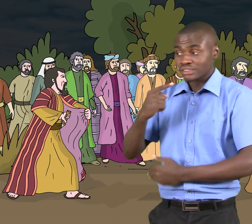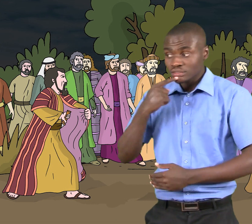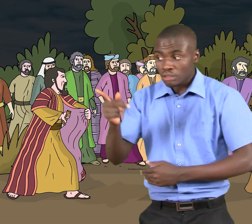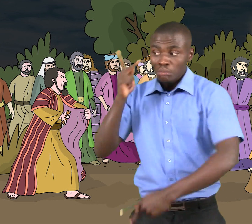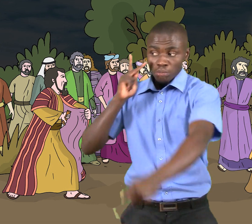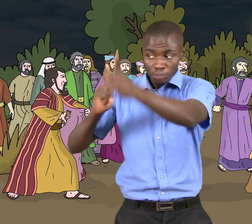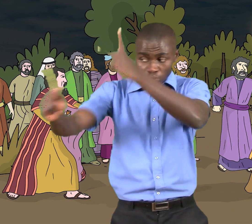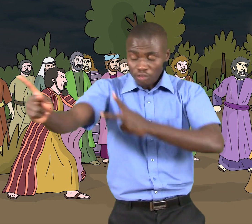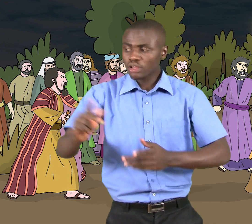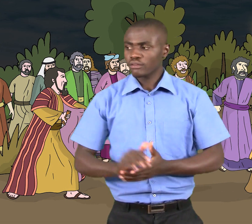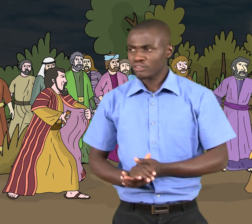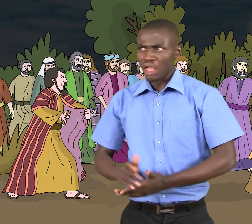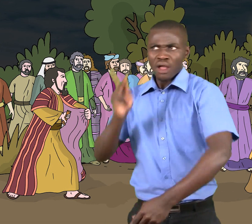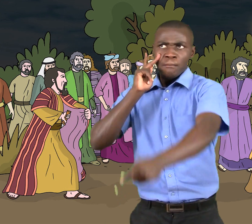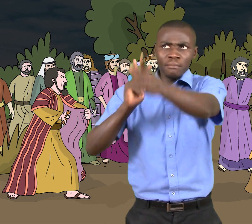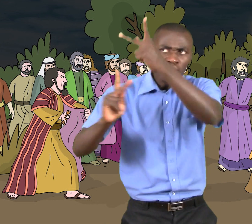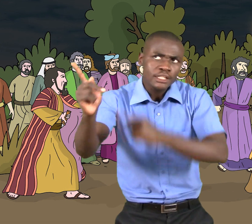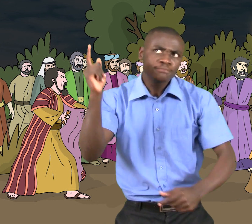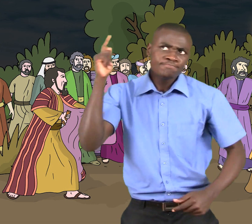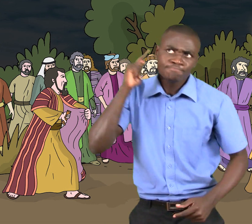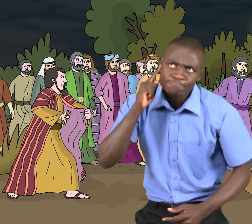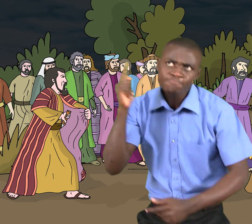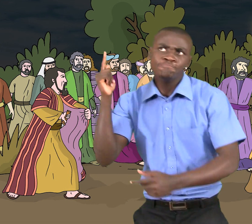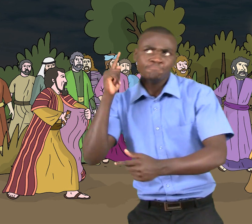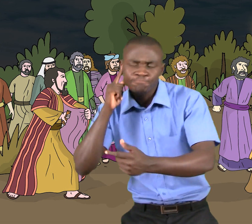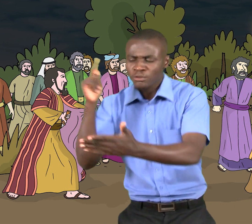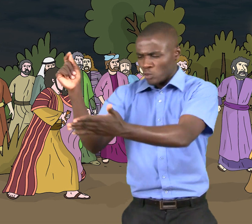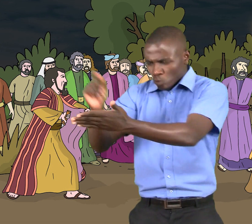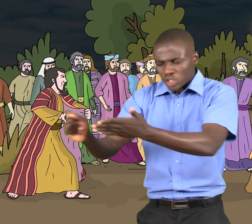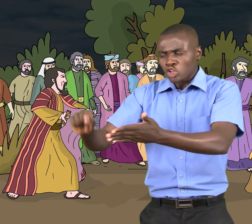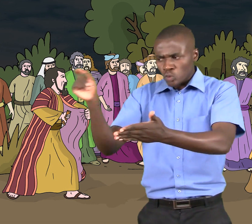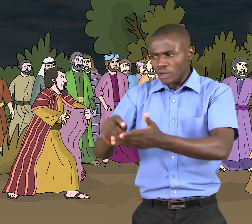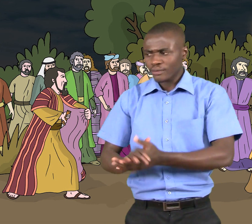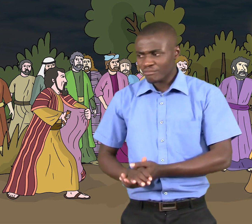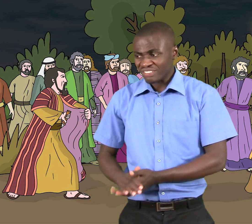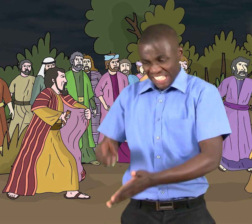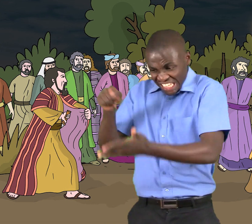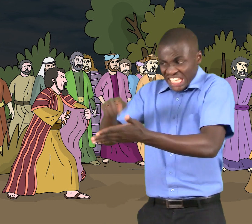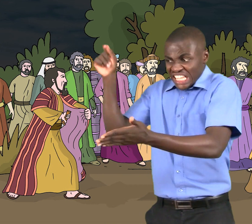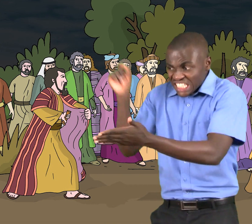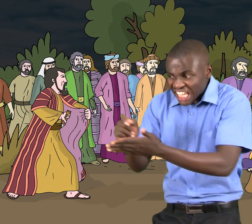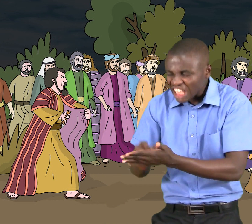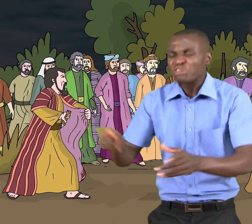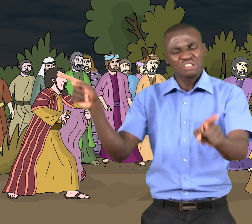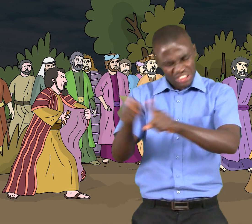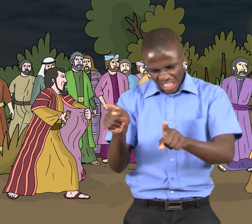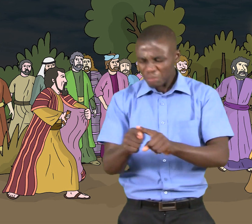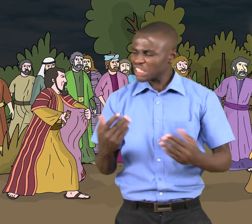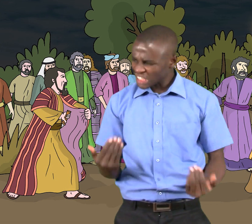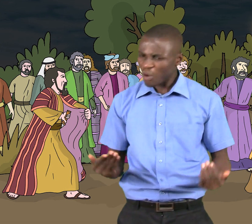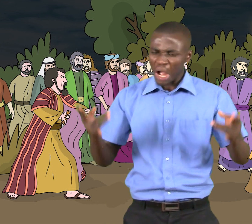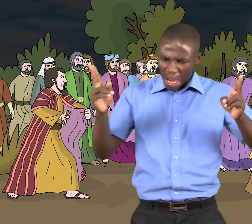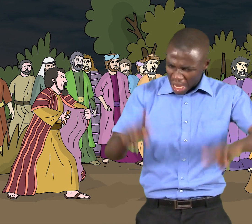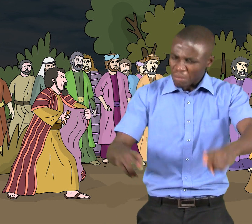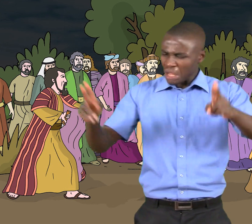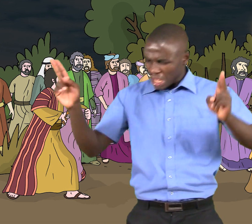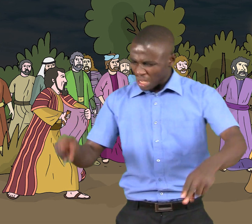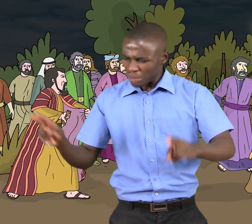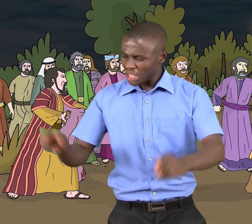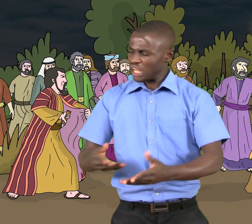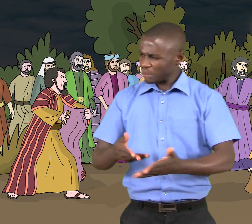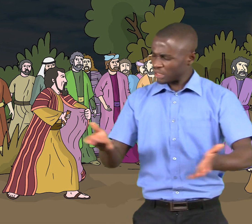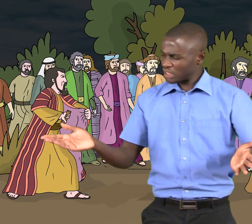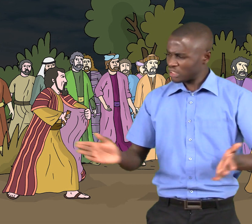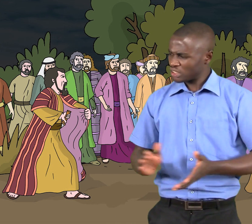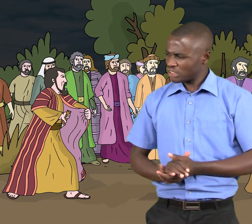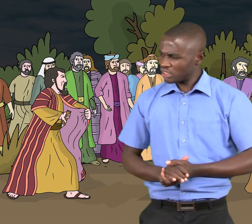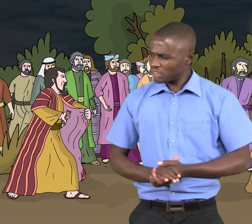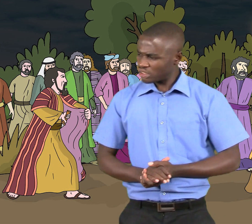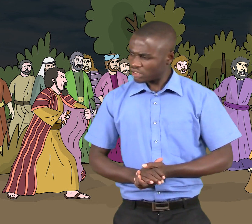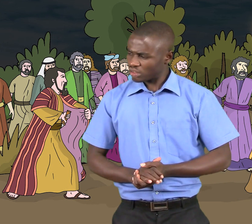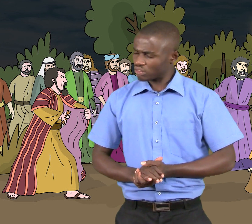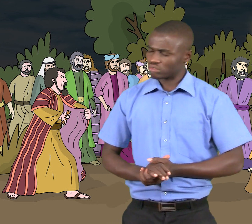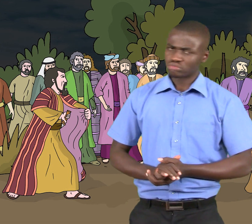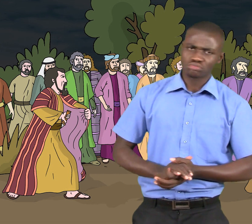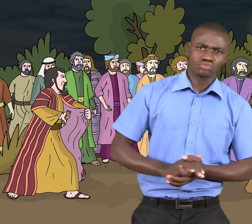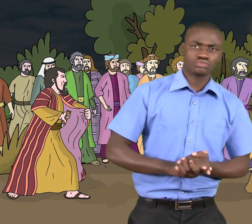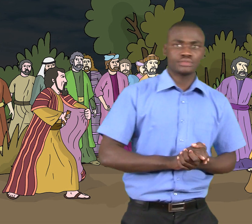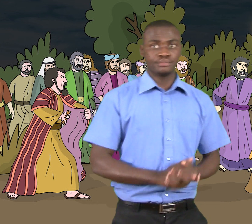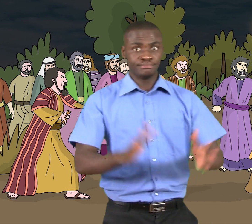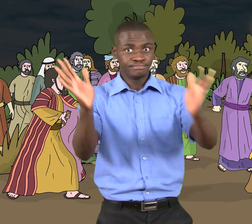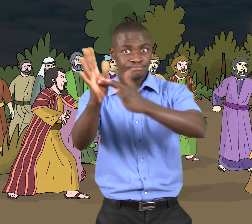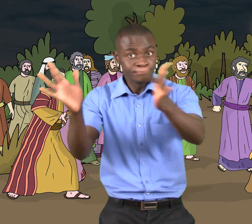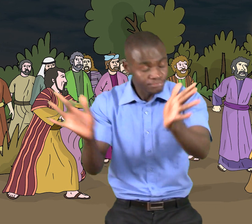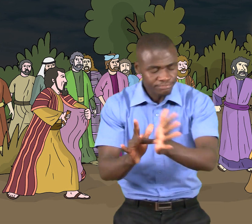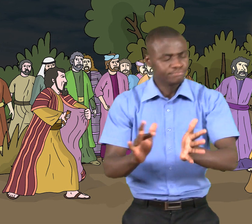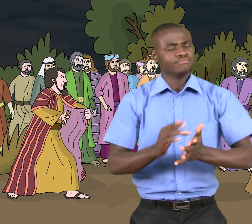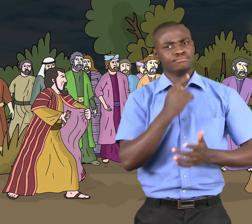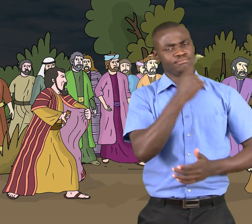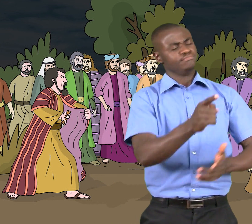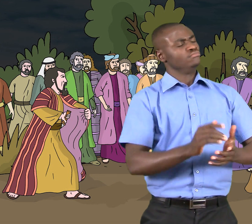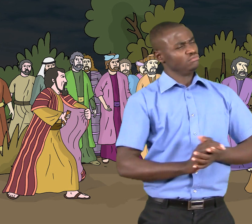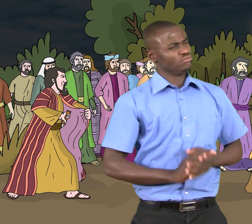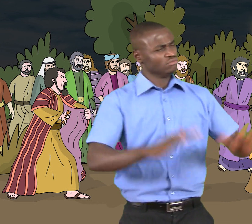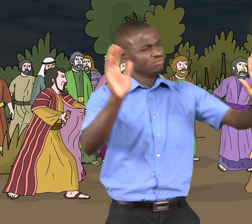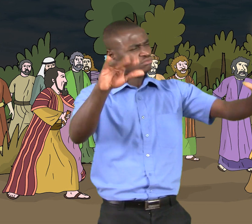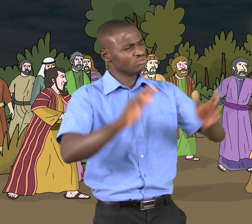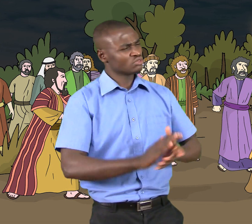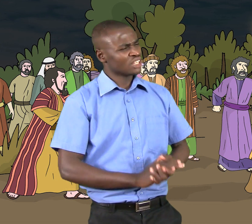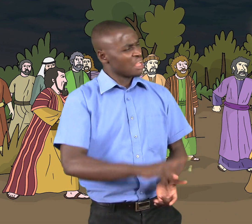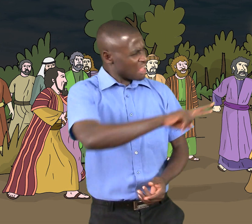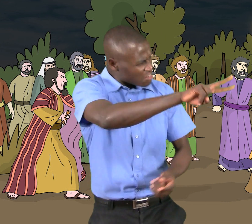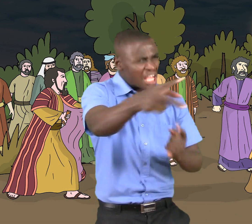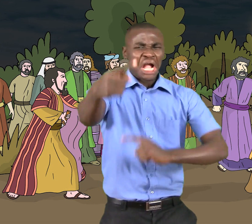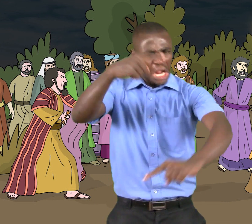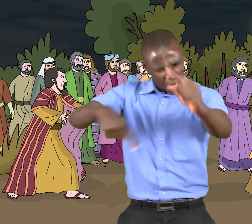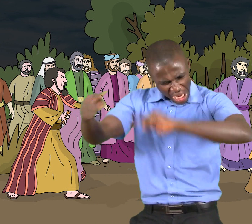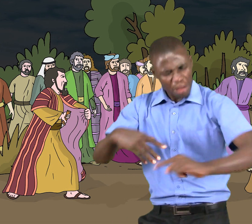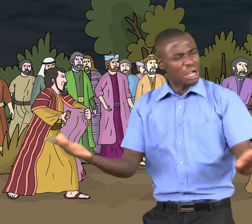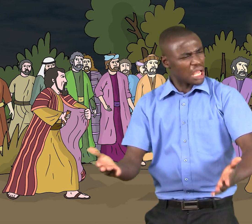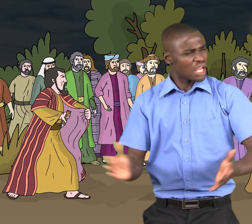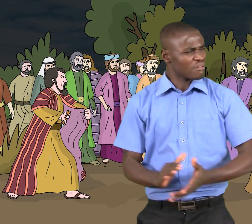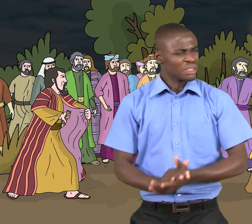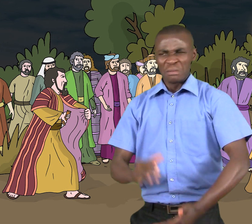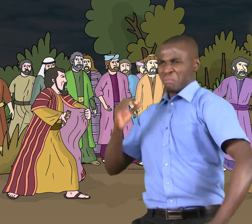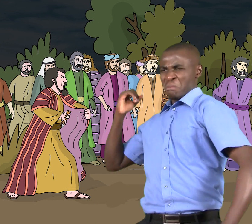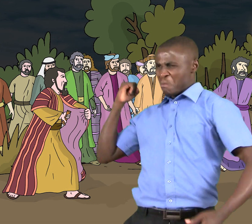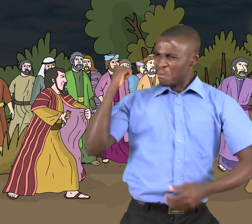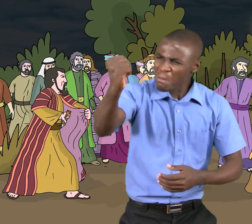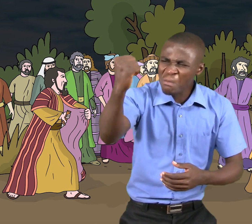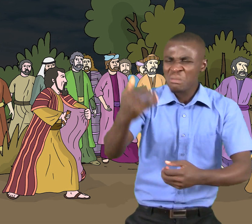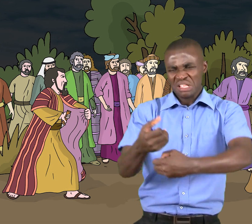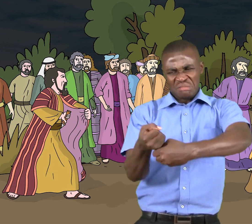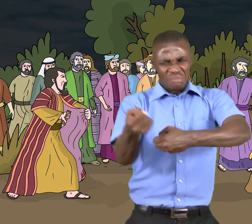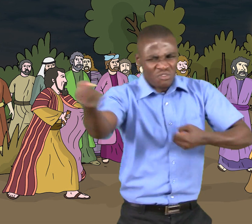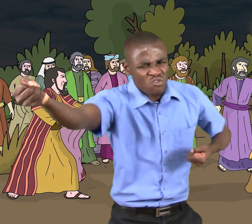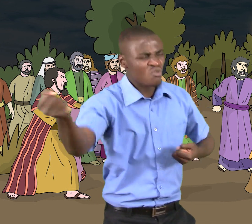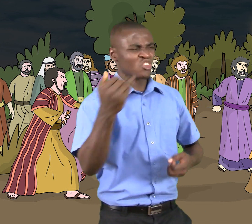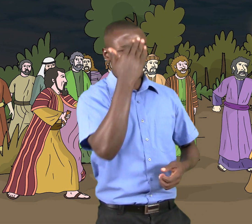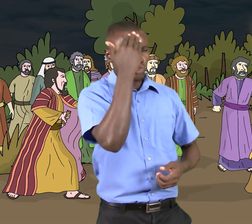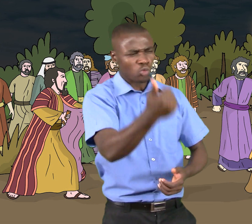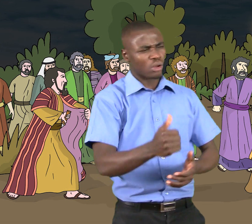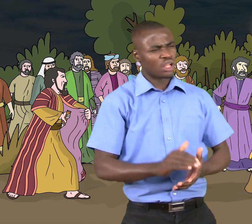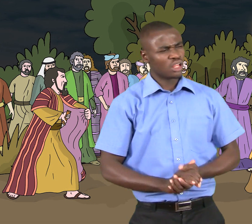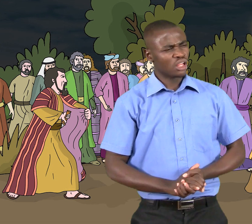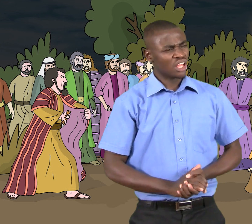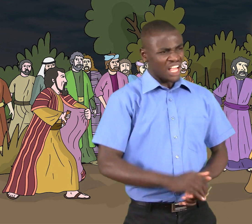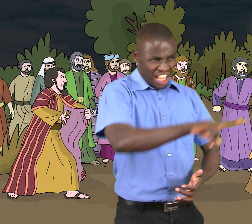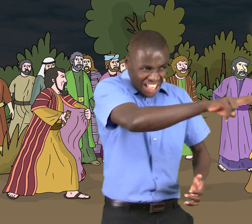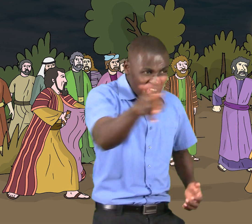But how then would the Scriptures be fulfilled that say it must happen this way?”